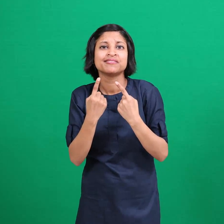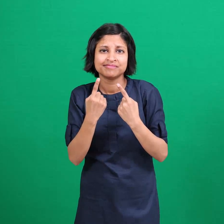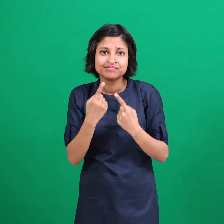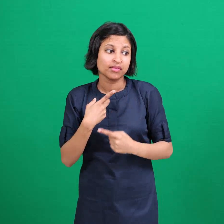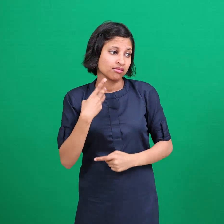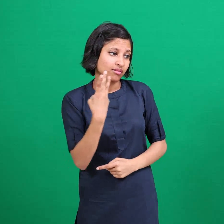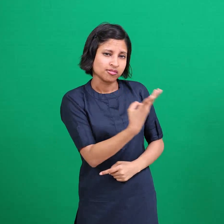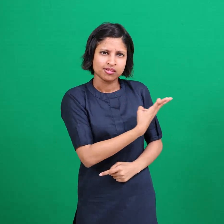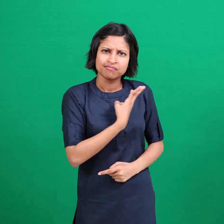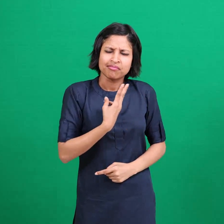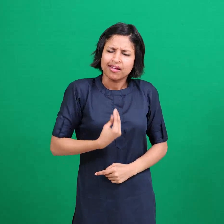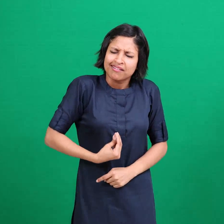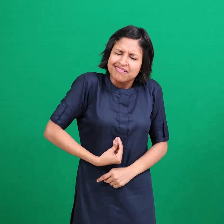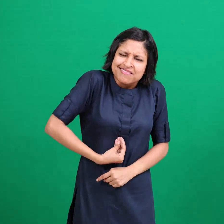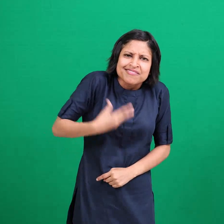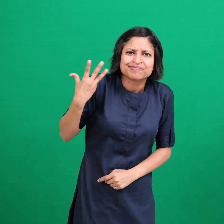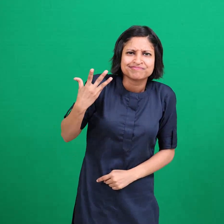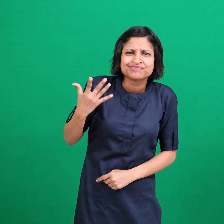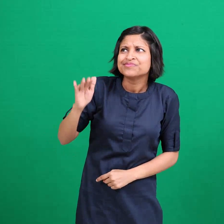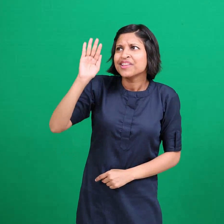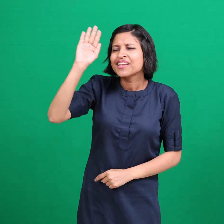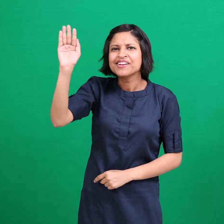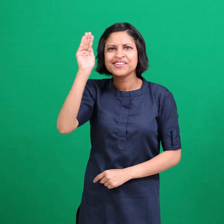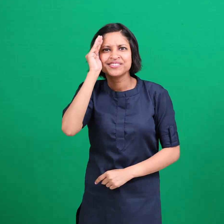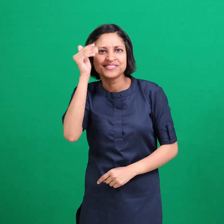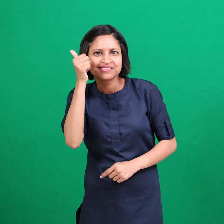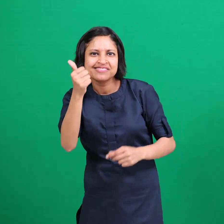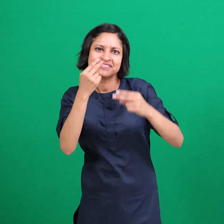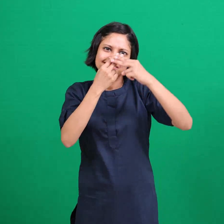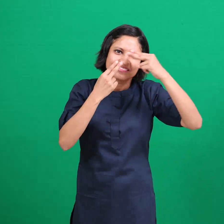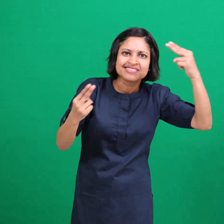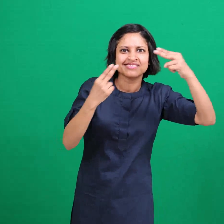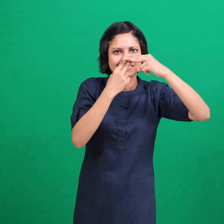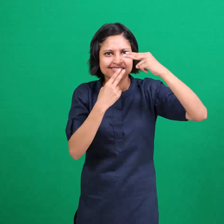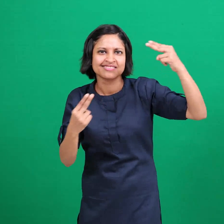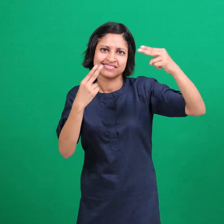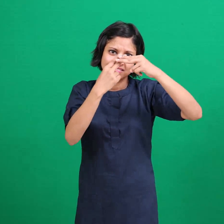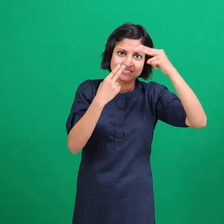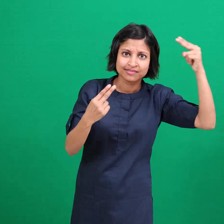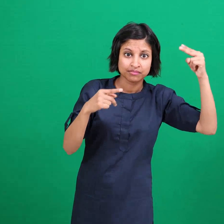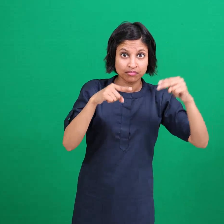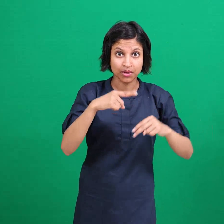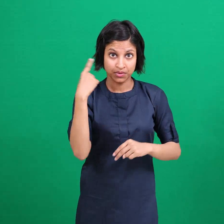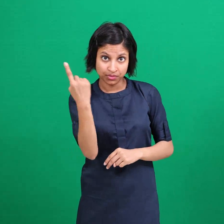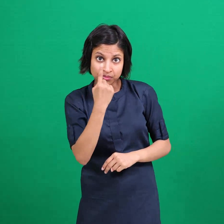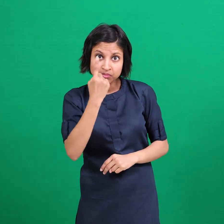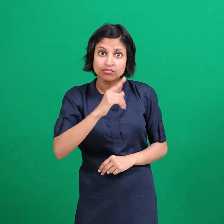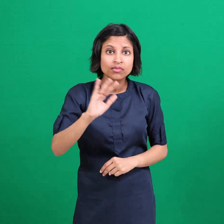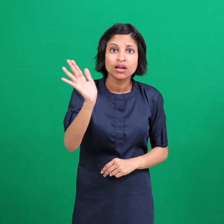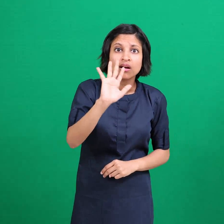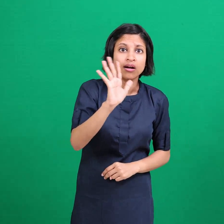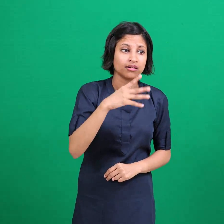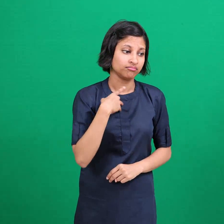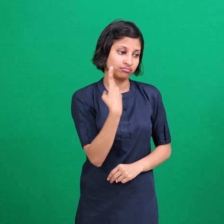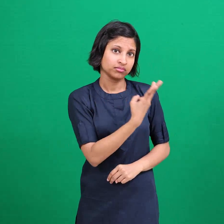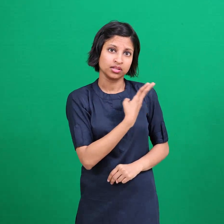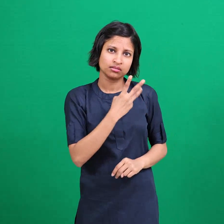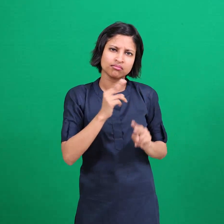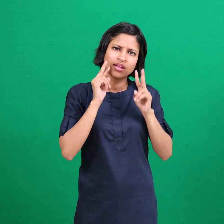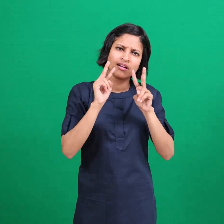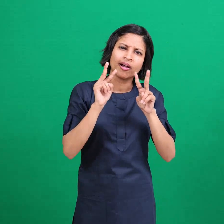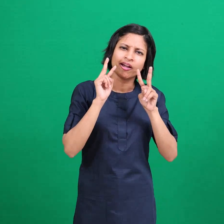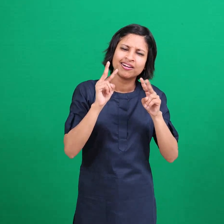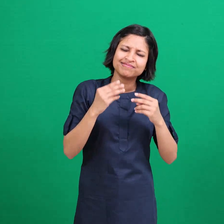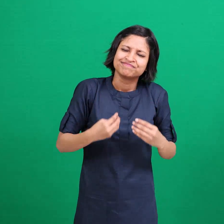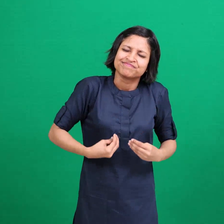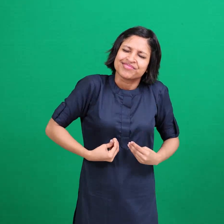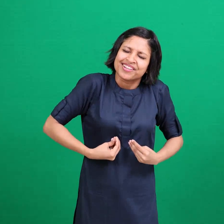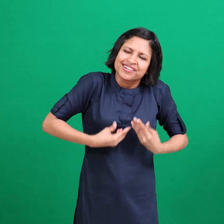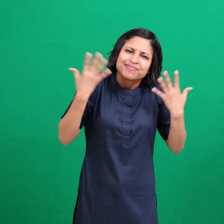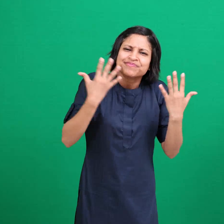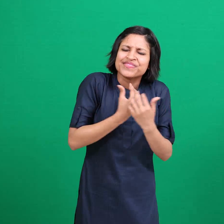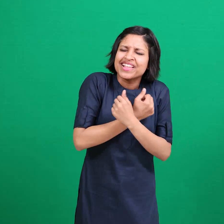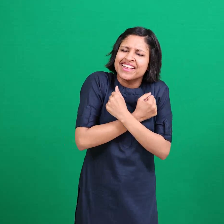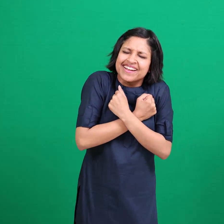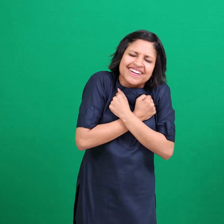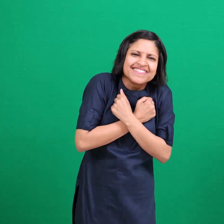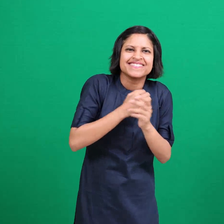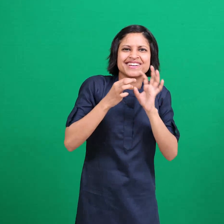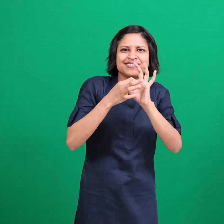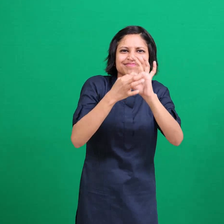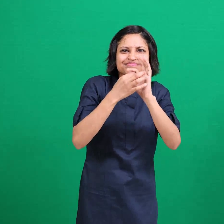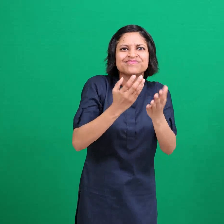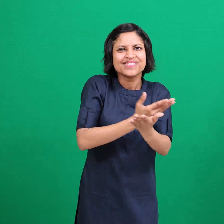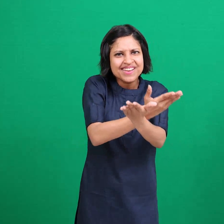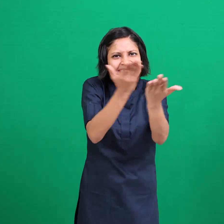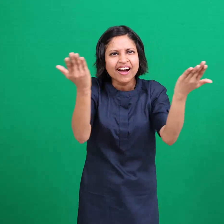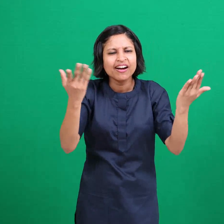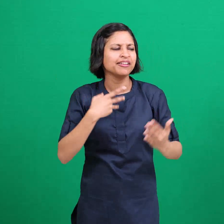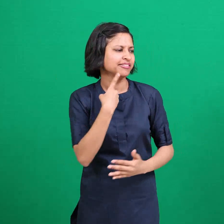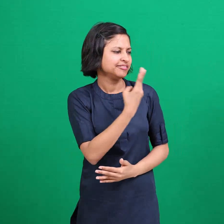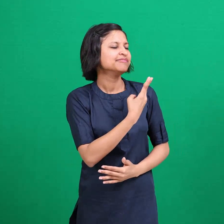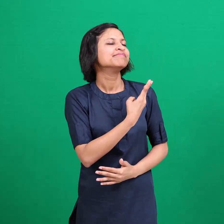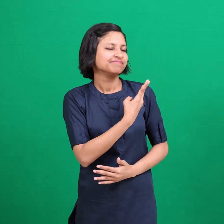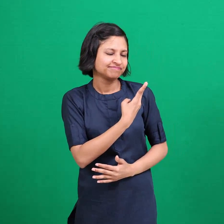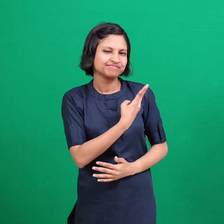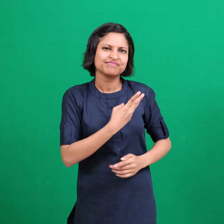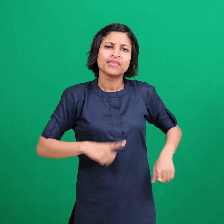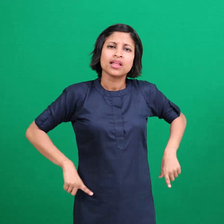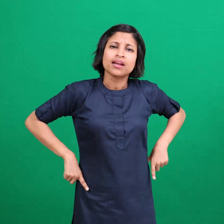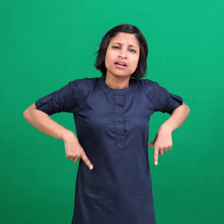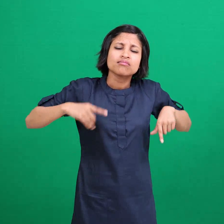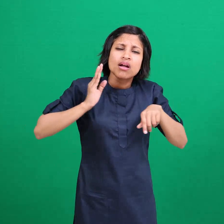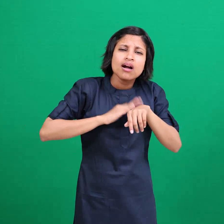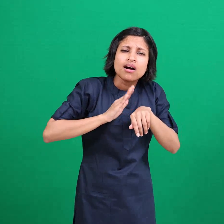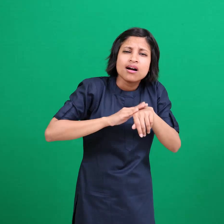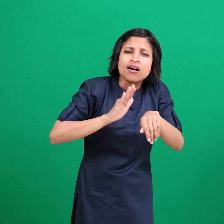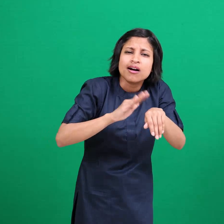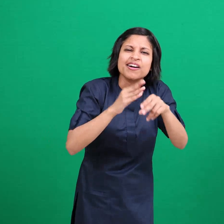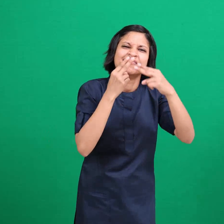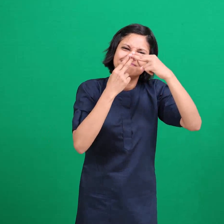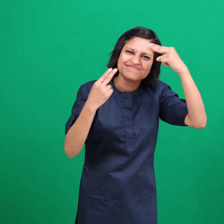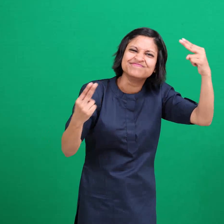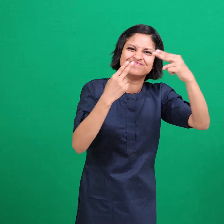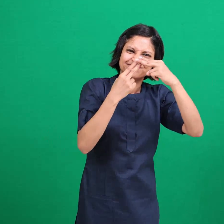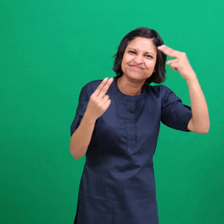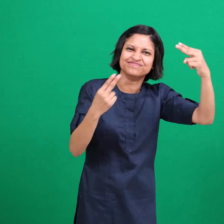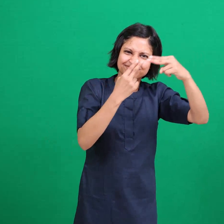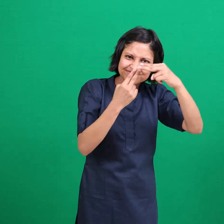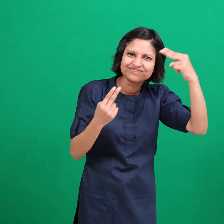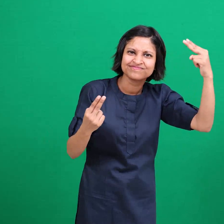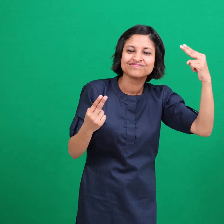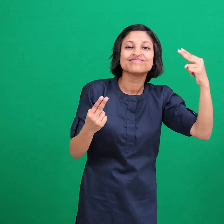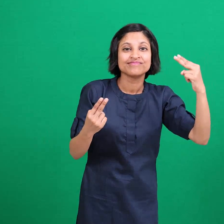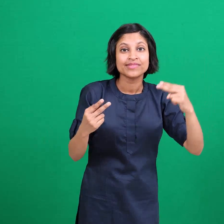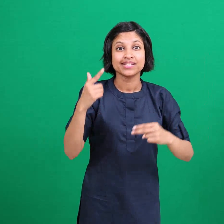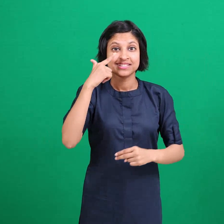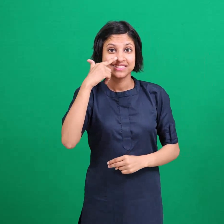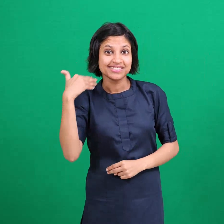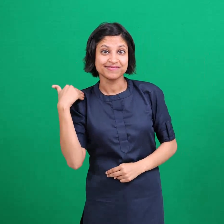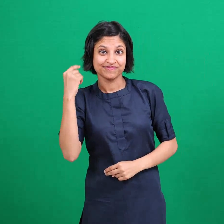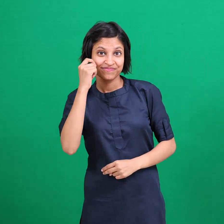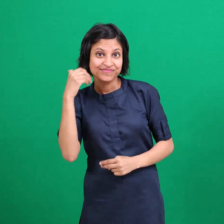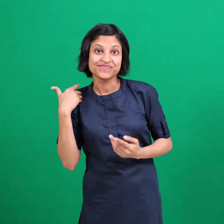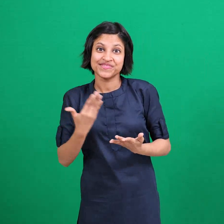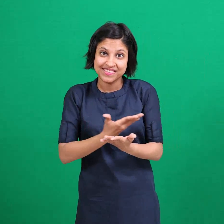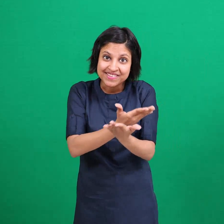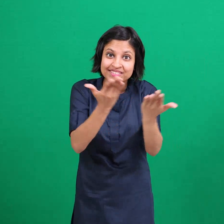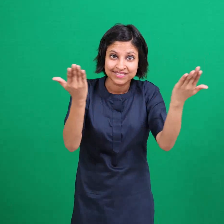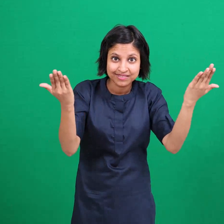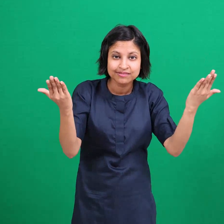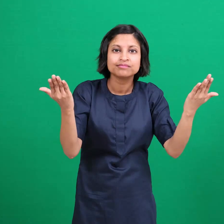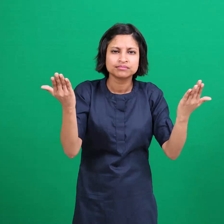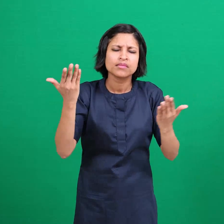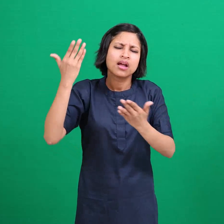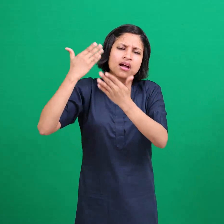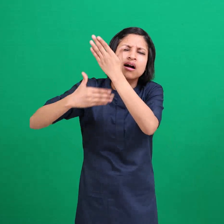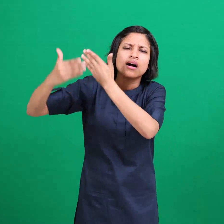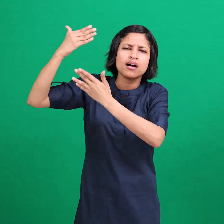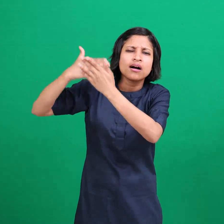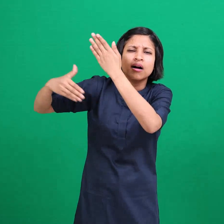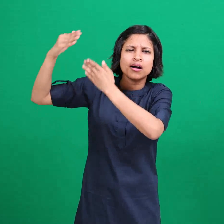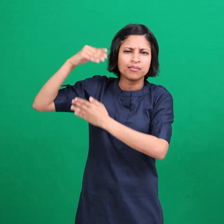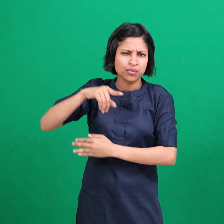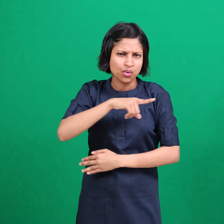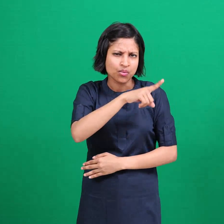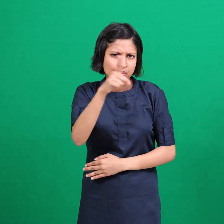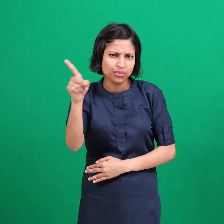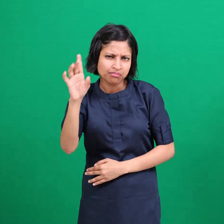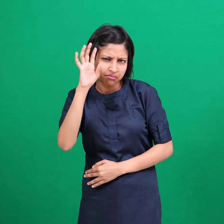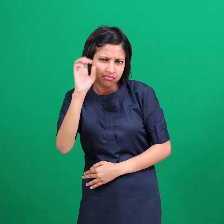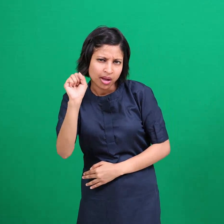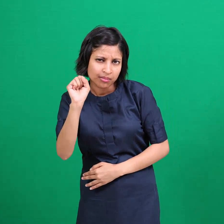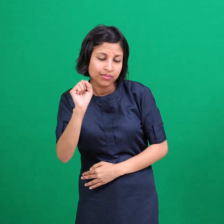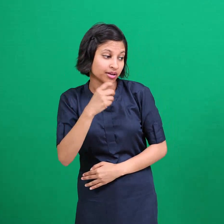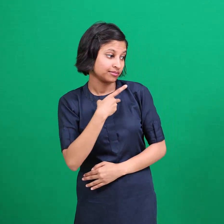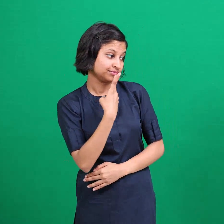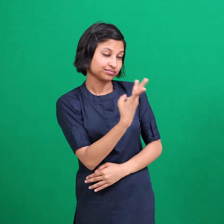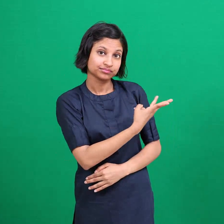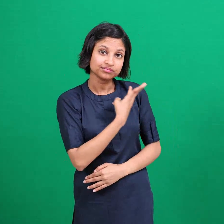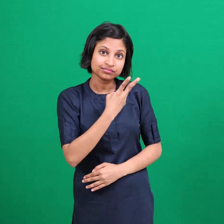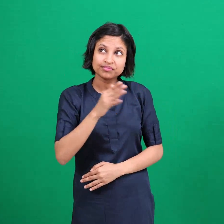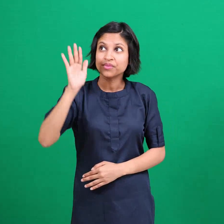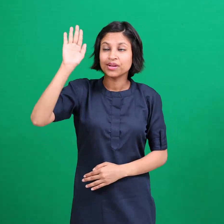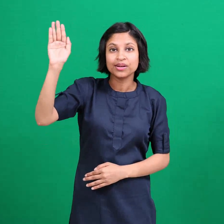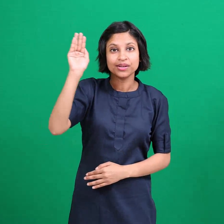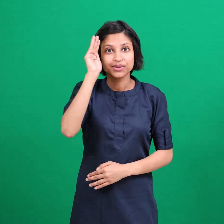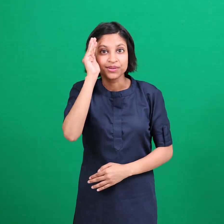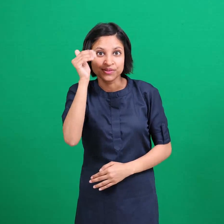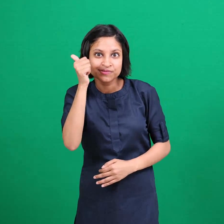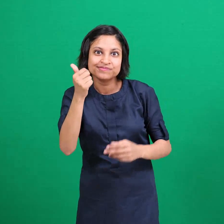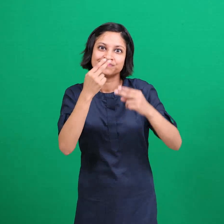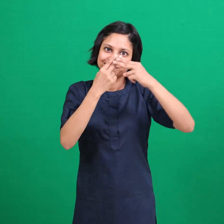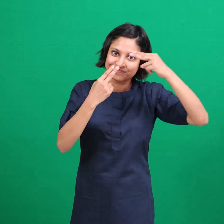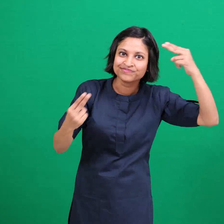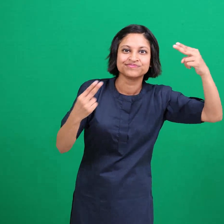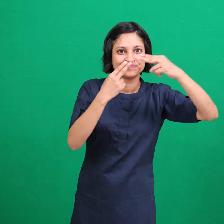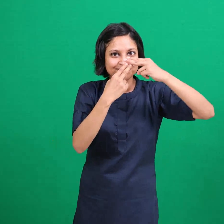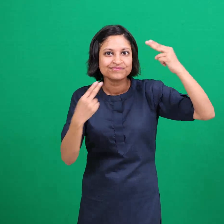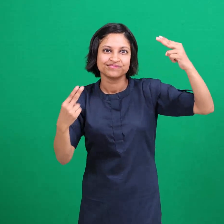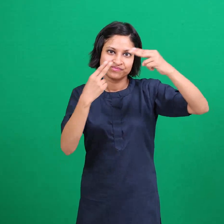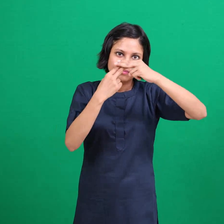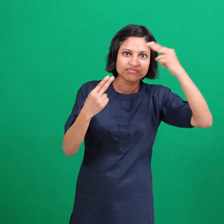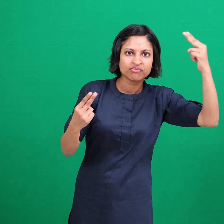We cared so deeply that we were delighted to share with you not only the gospel of God, but our own lives as well.